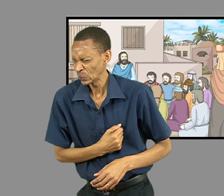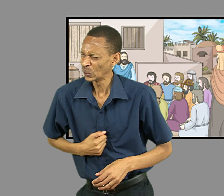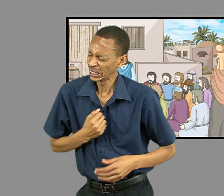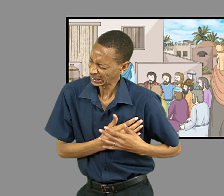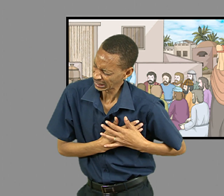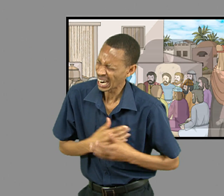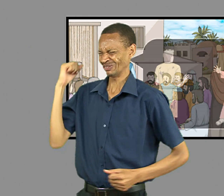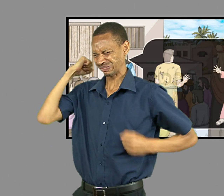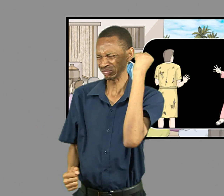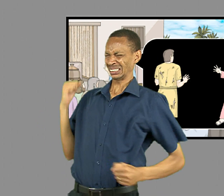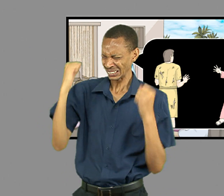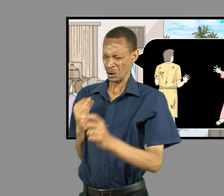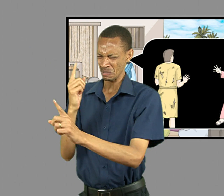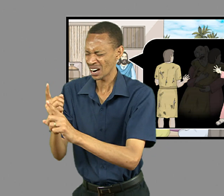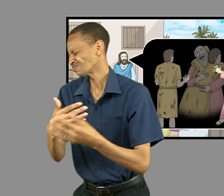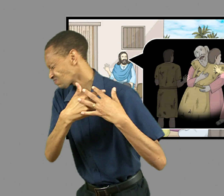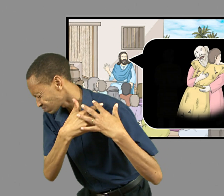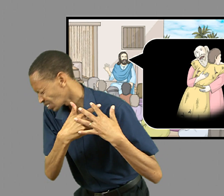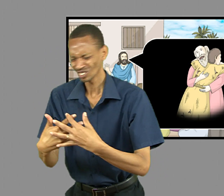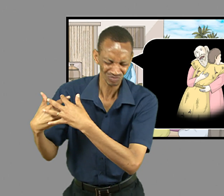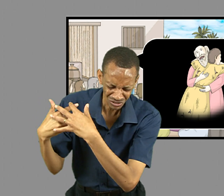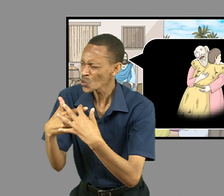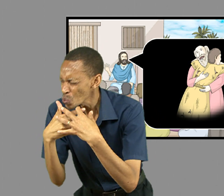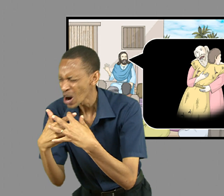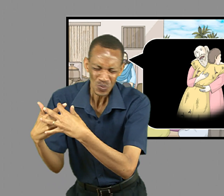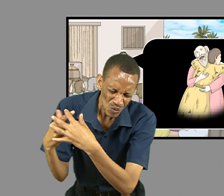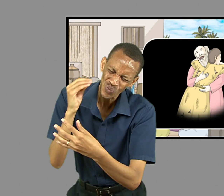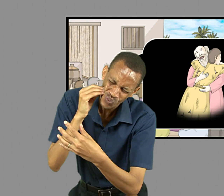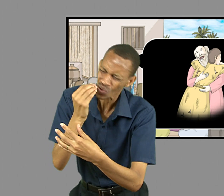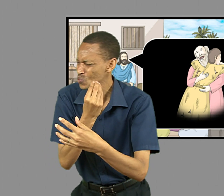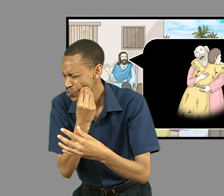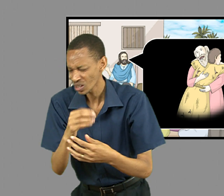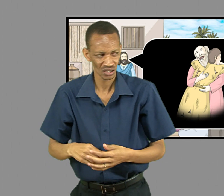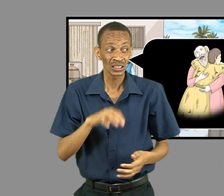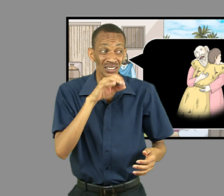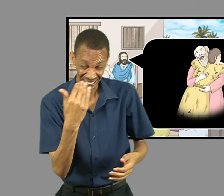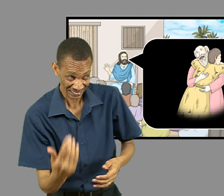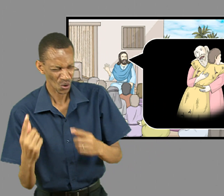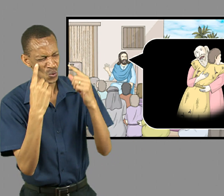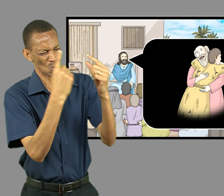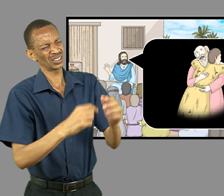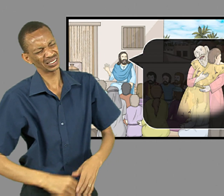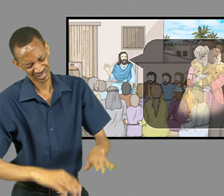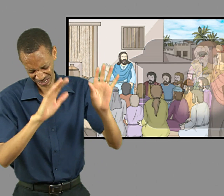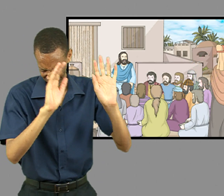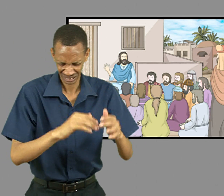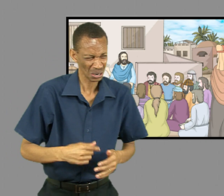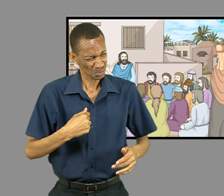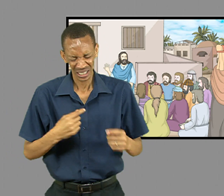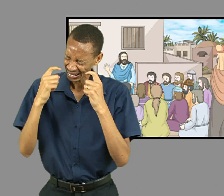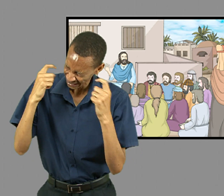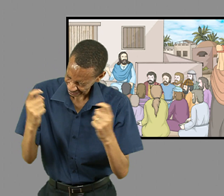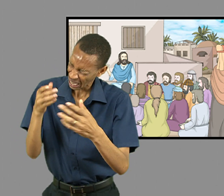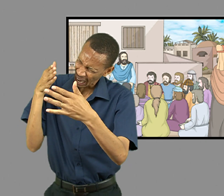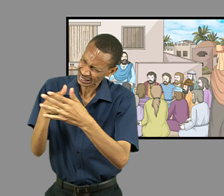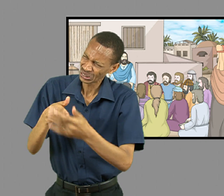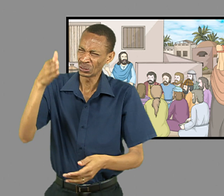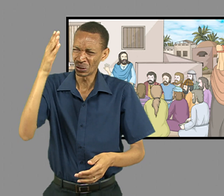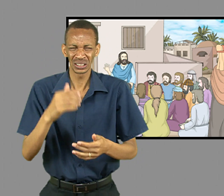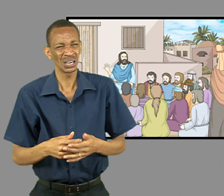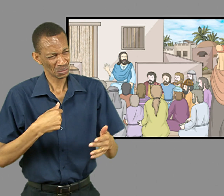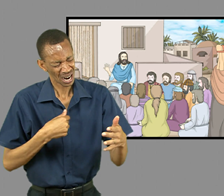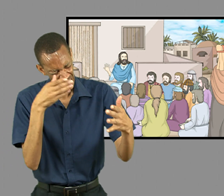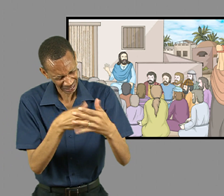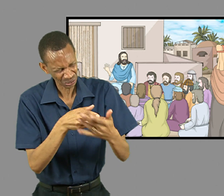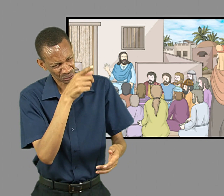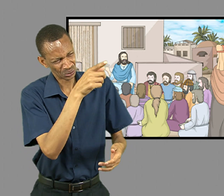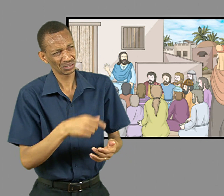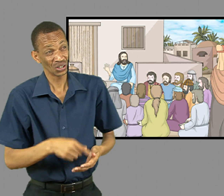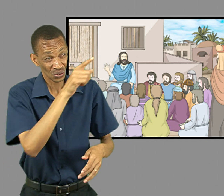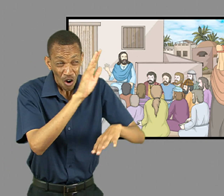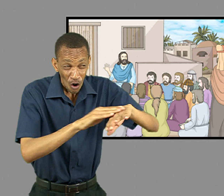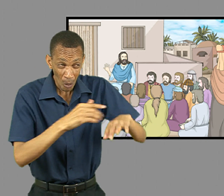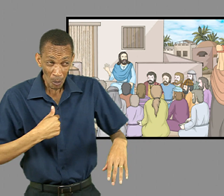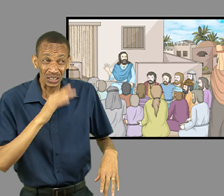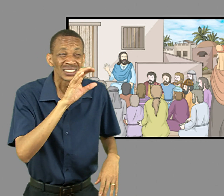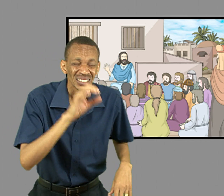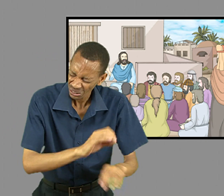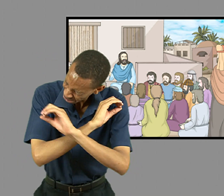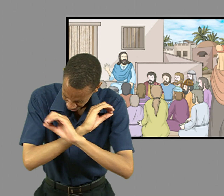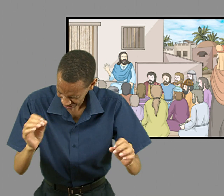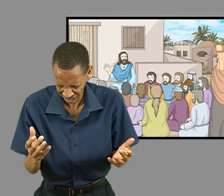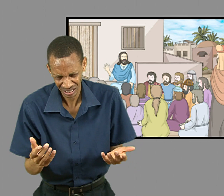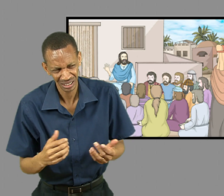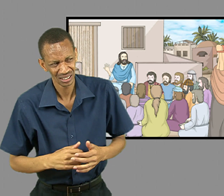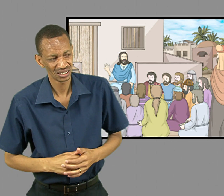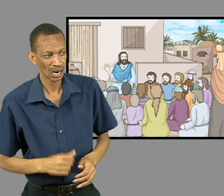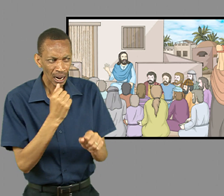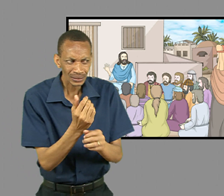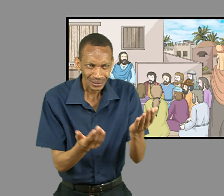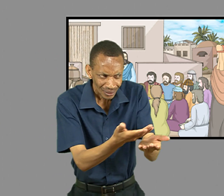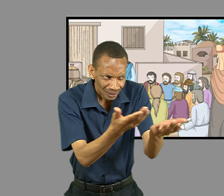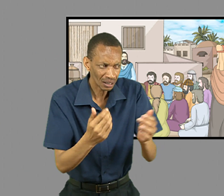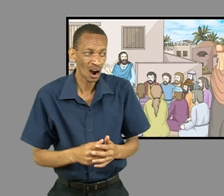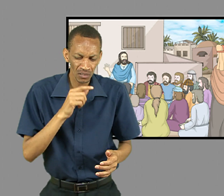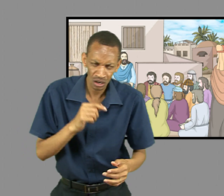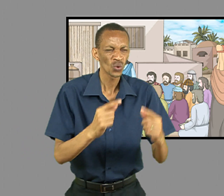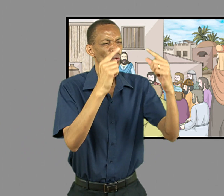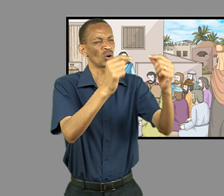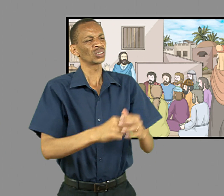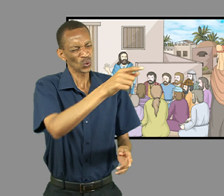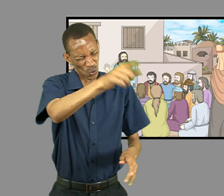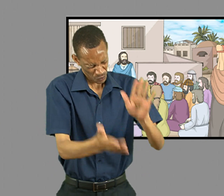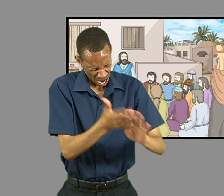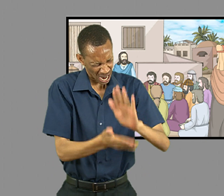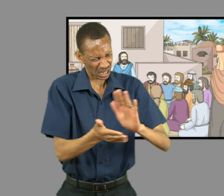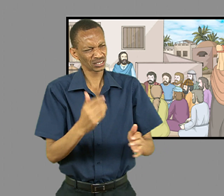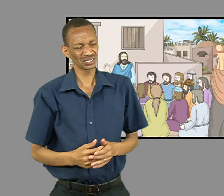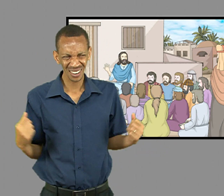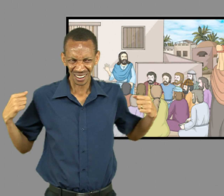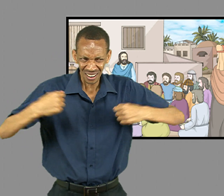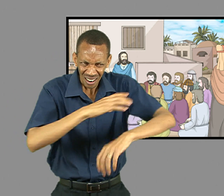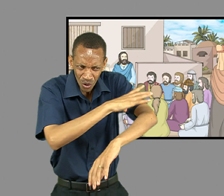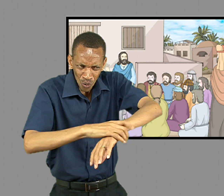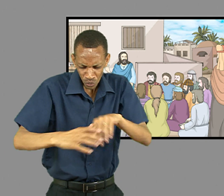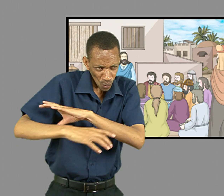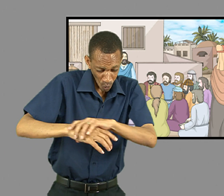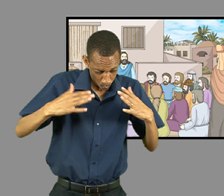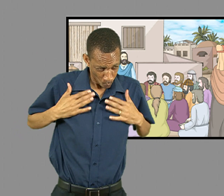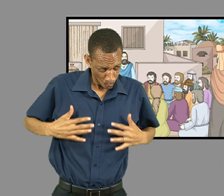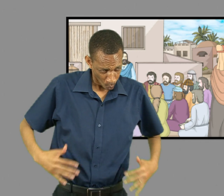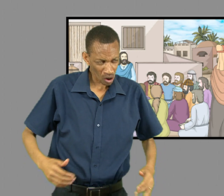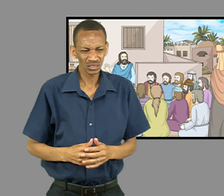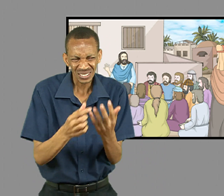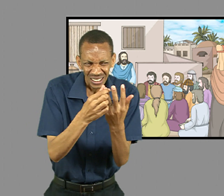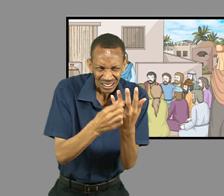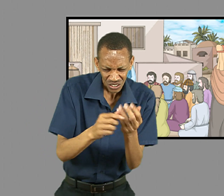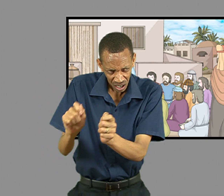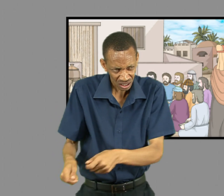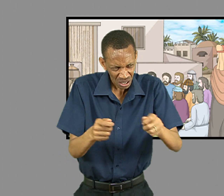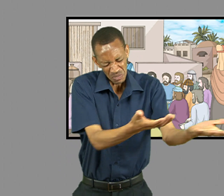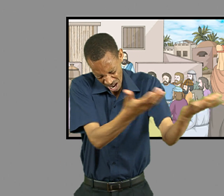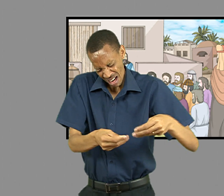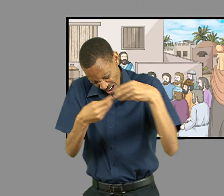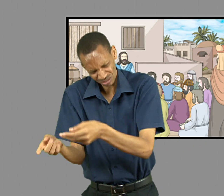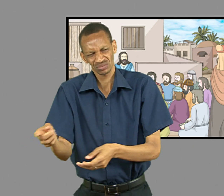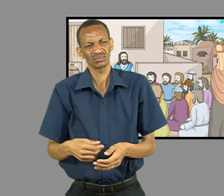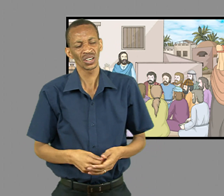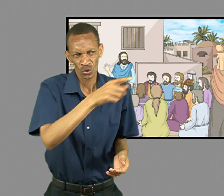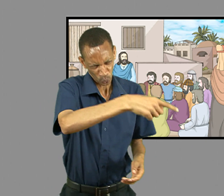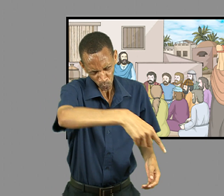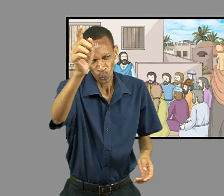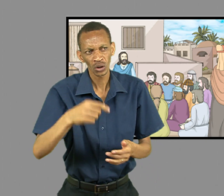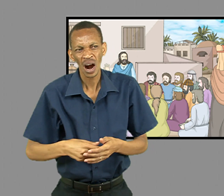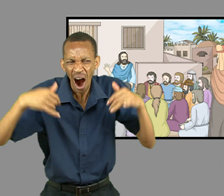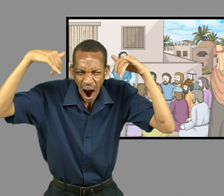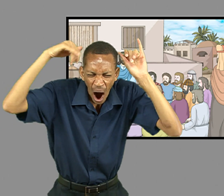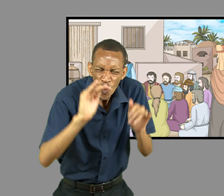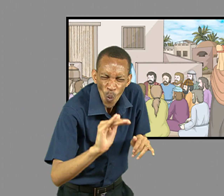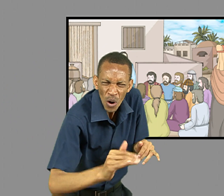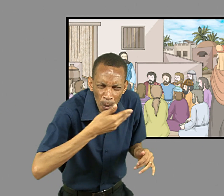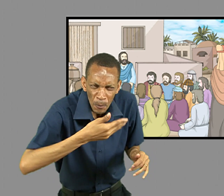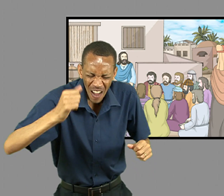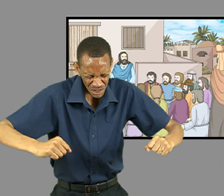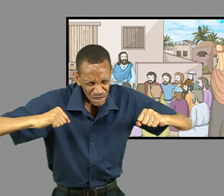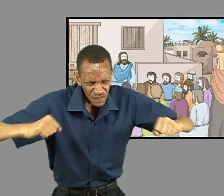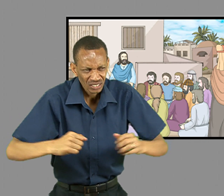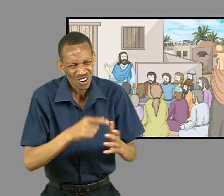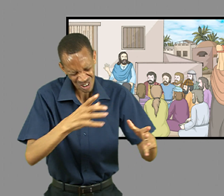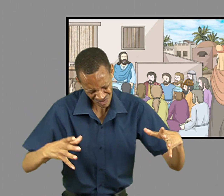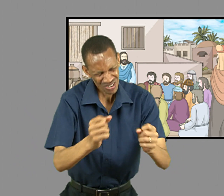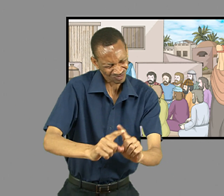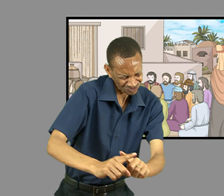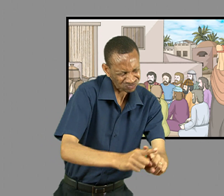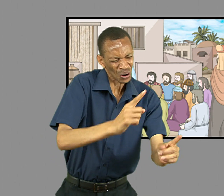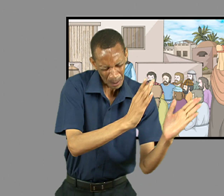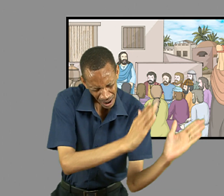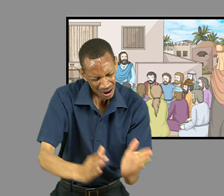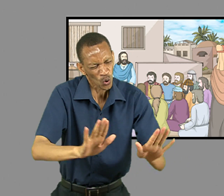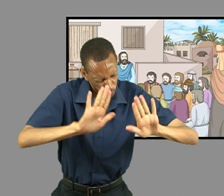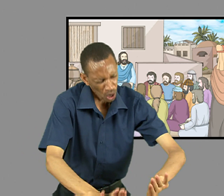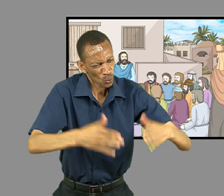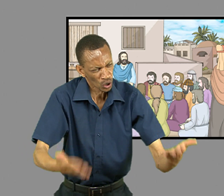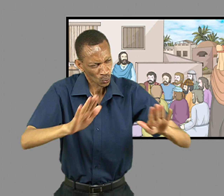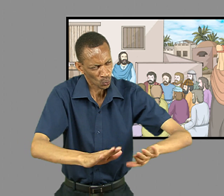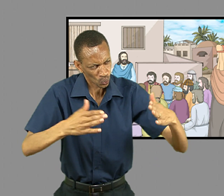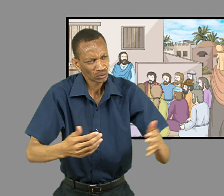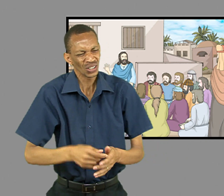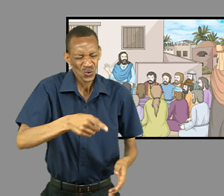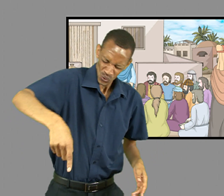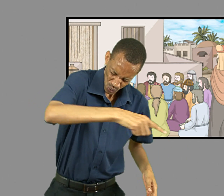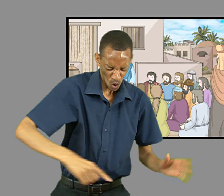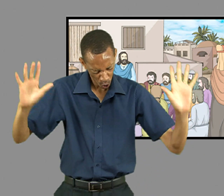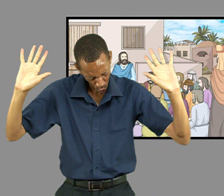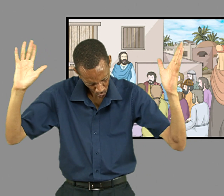He ran to his son, embraced him, and kissed him. The son declared, ‘Father, I have sinned against heaven and against you. I am no longer worthy to be called your son.’ But the father said to his servants, ‘Quick!